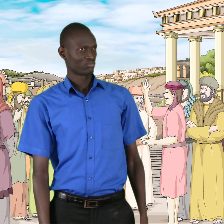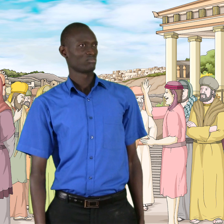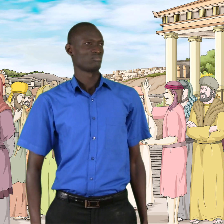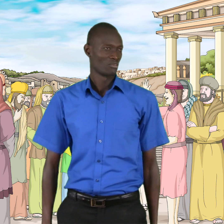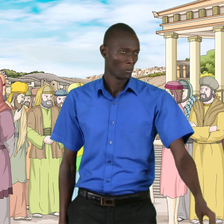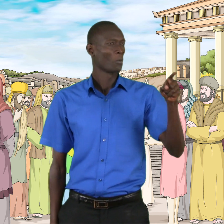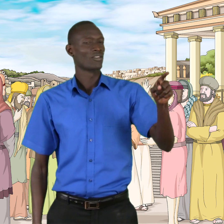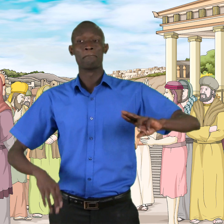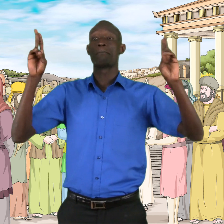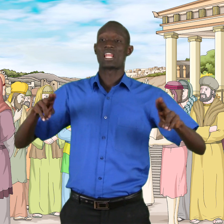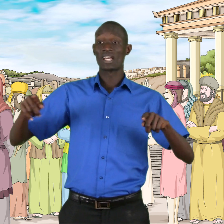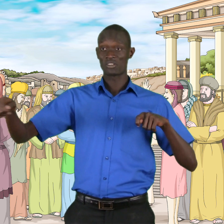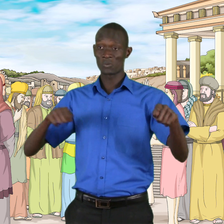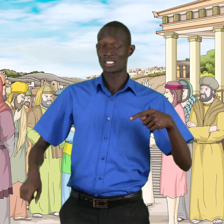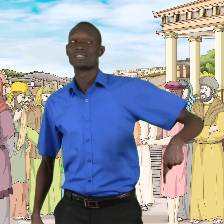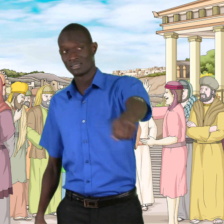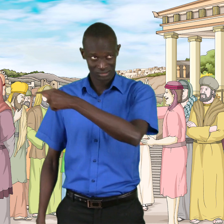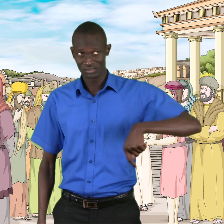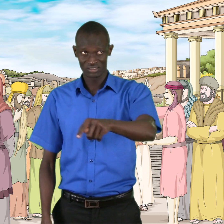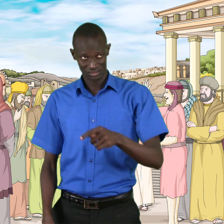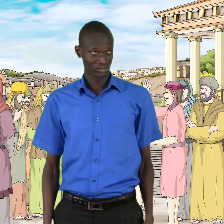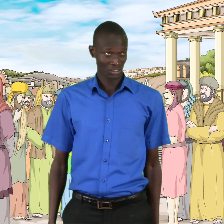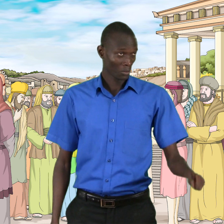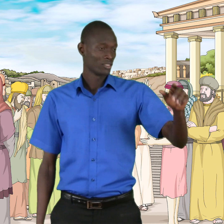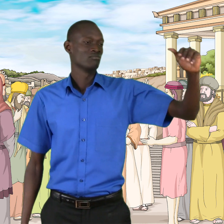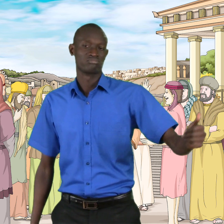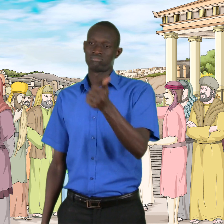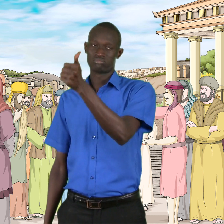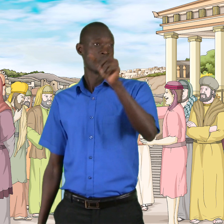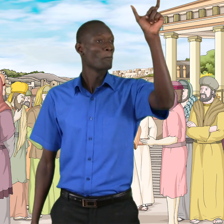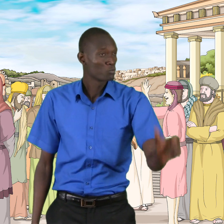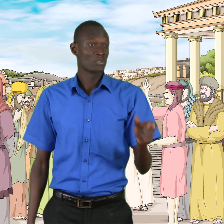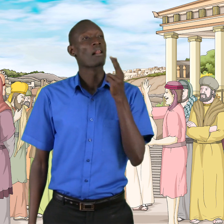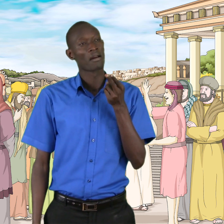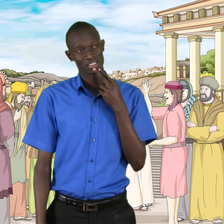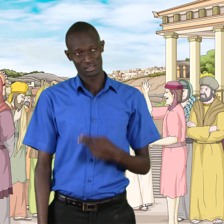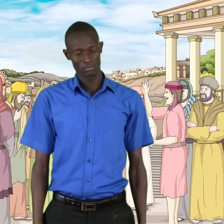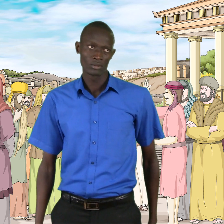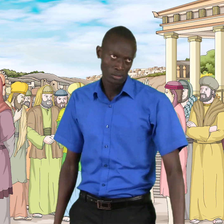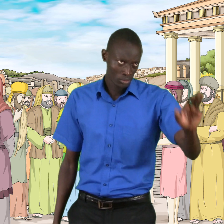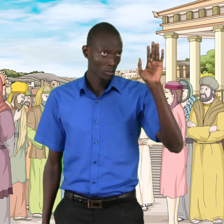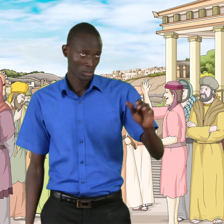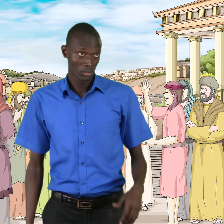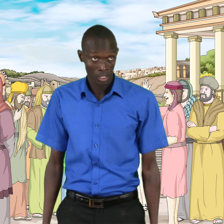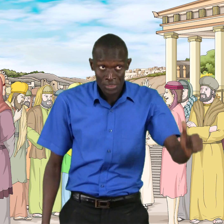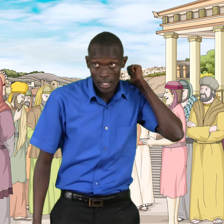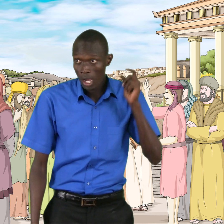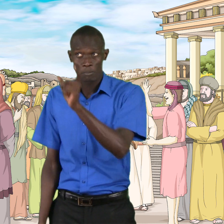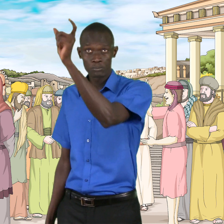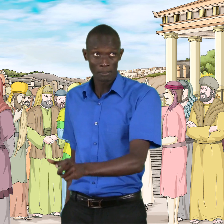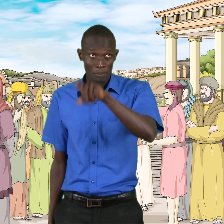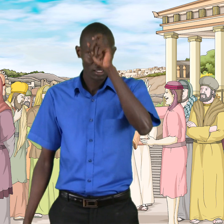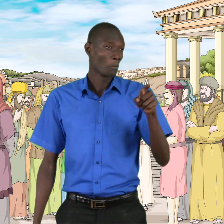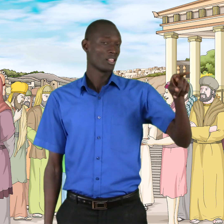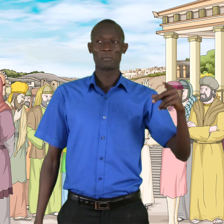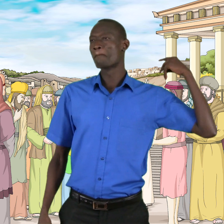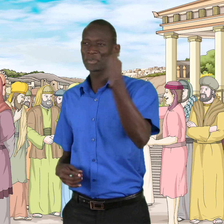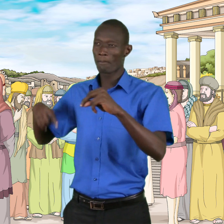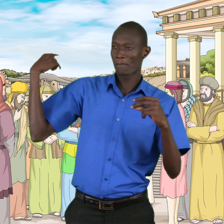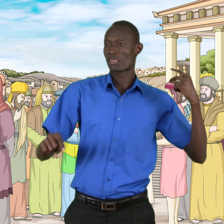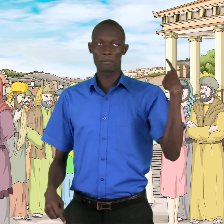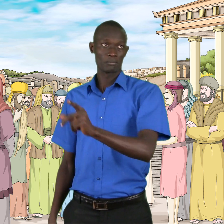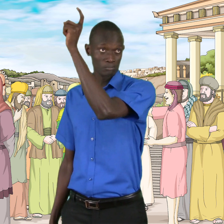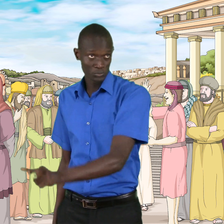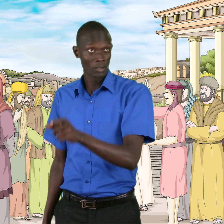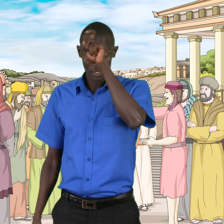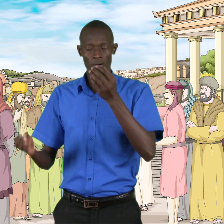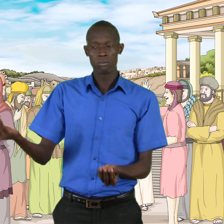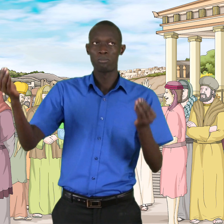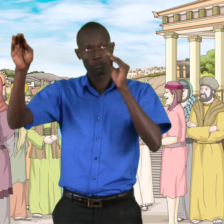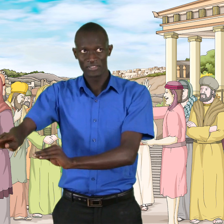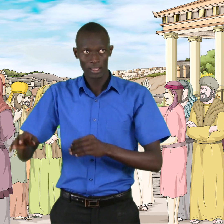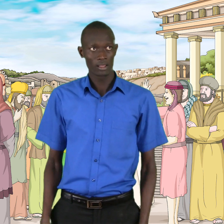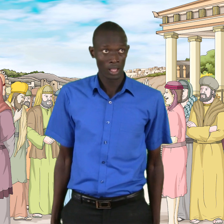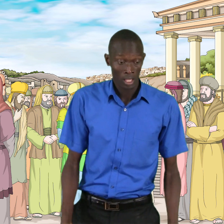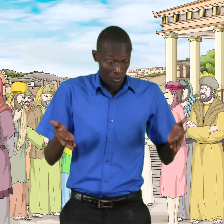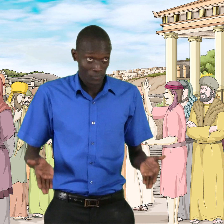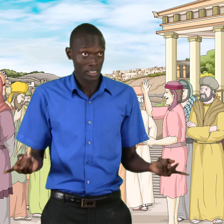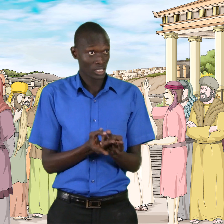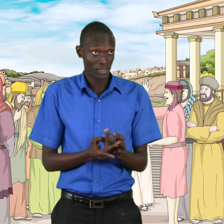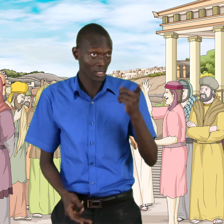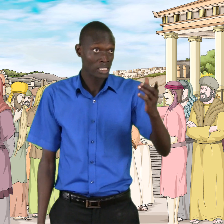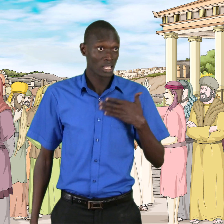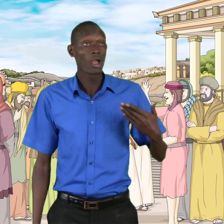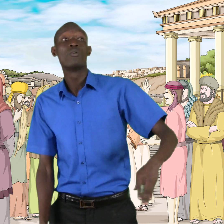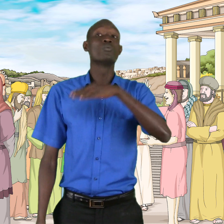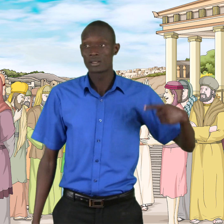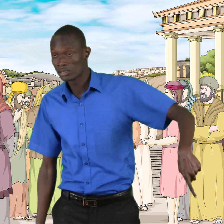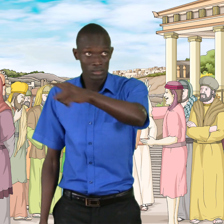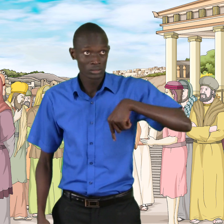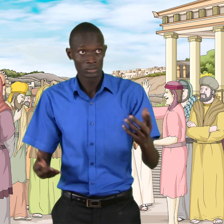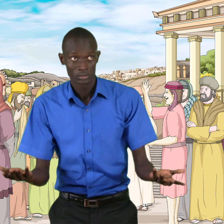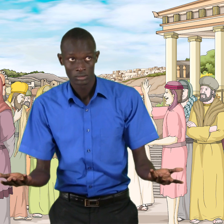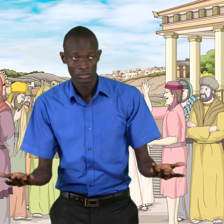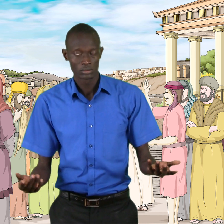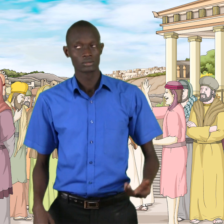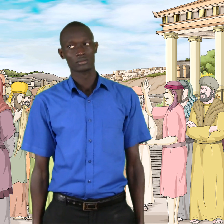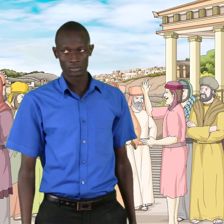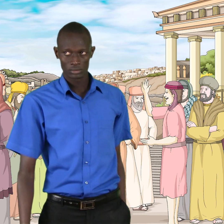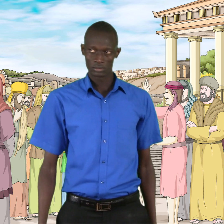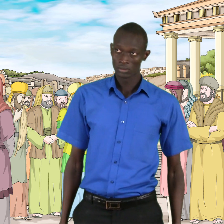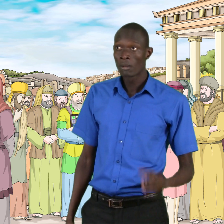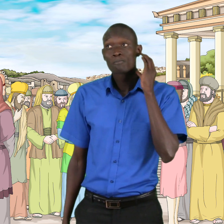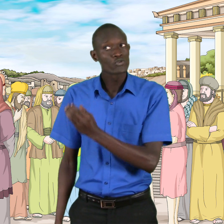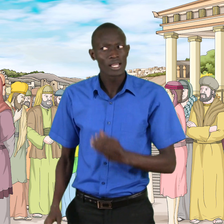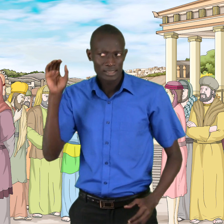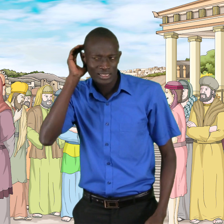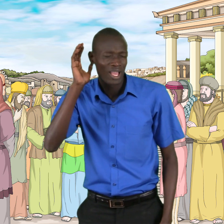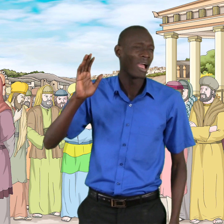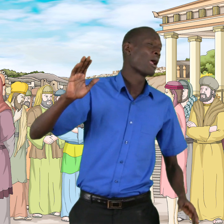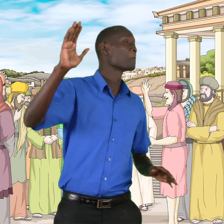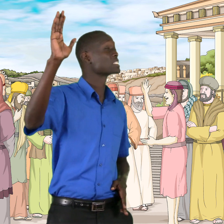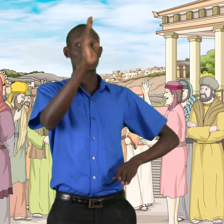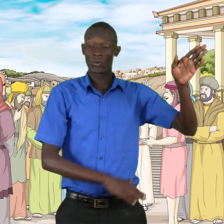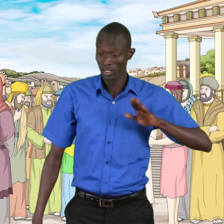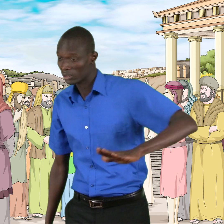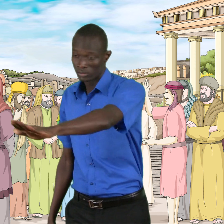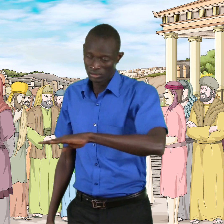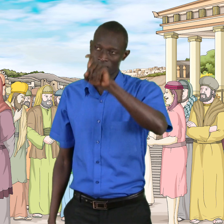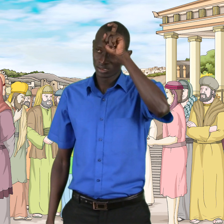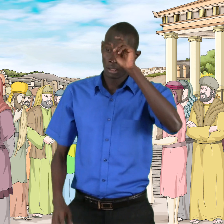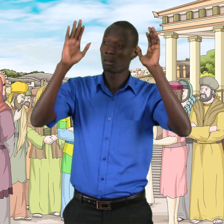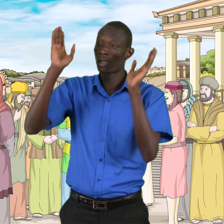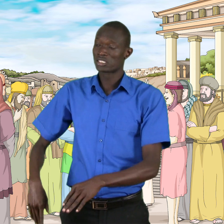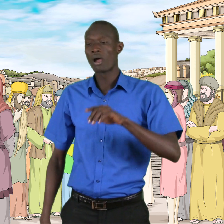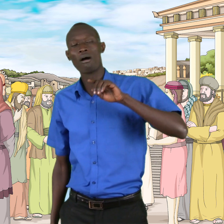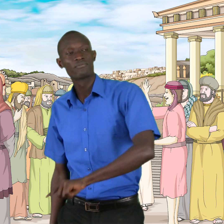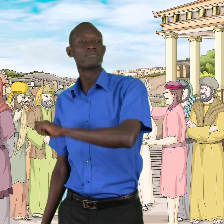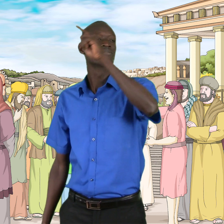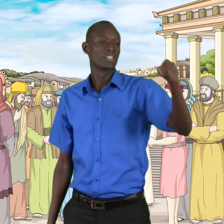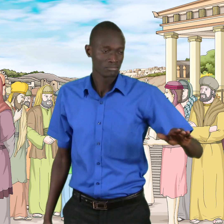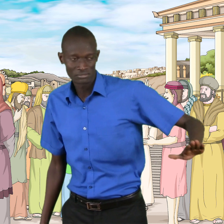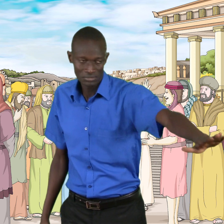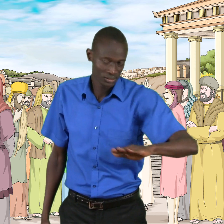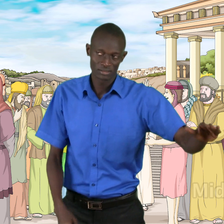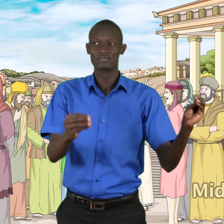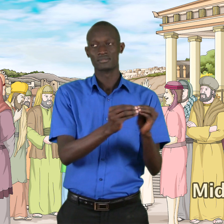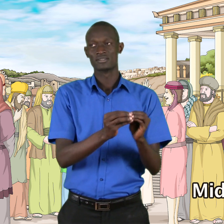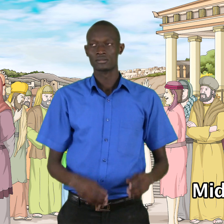But the man who was abusing his neighbor pushed Moses aside and said, ‘Who made you ruler and judge over us? Do you want to kill me as you killed the Egyptian yesterday?’